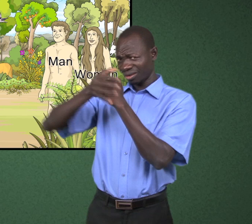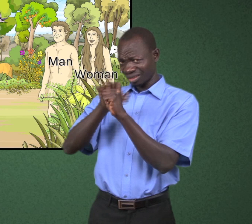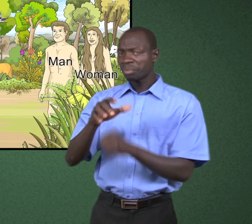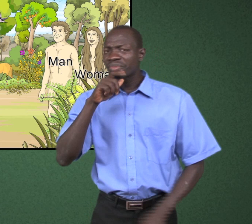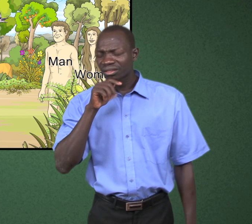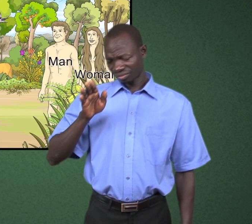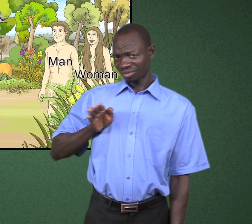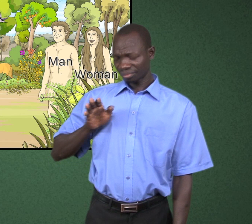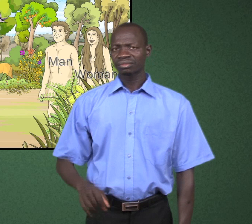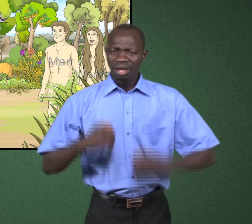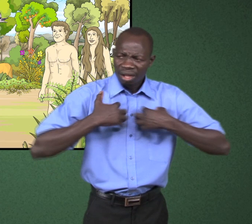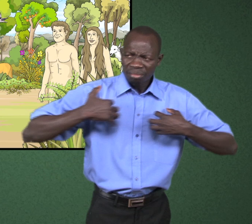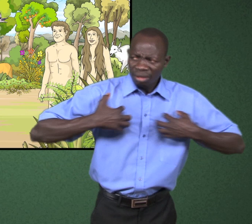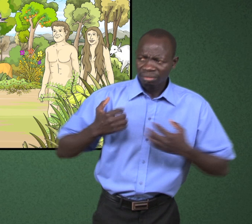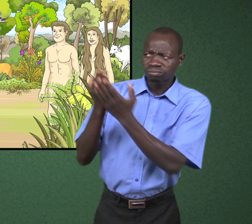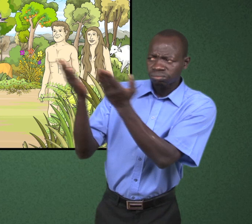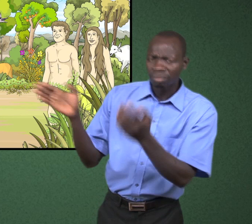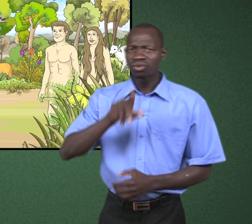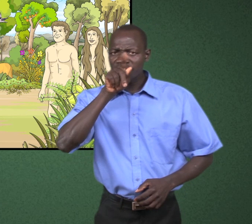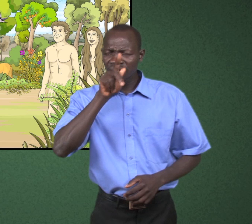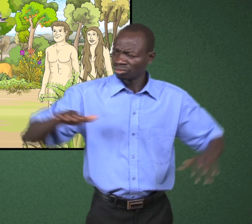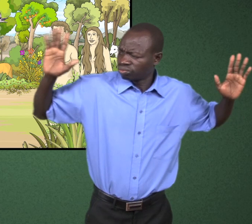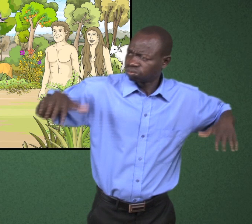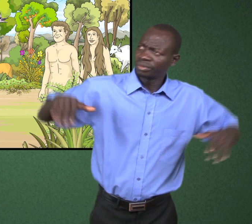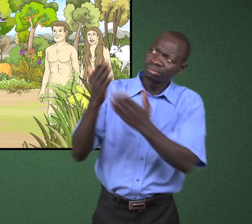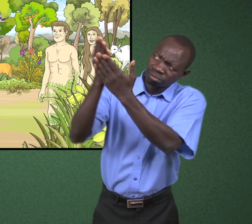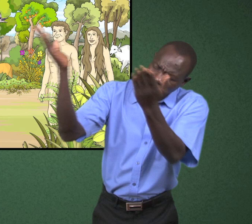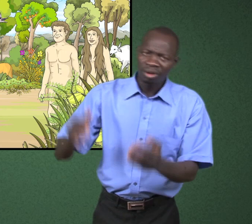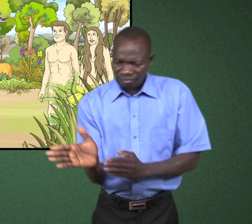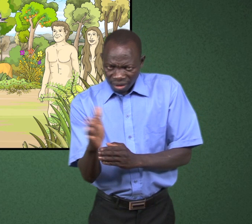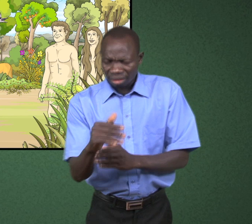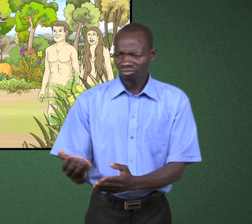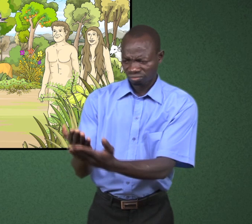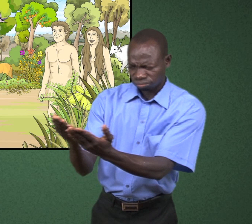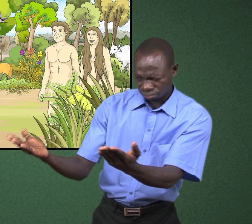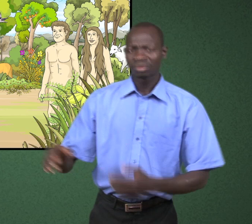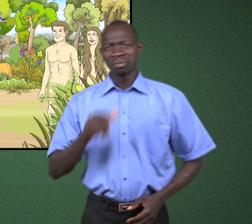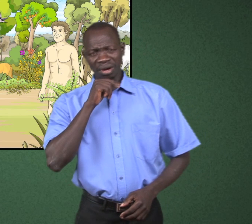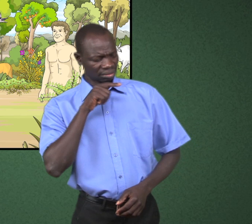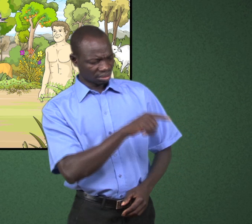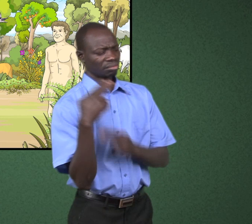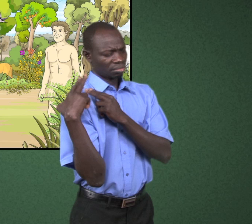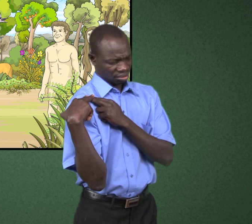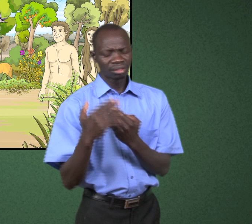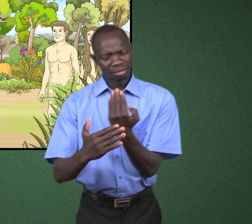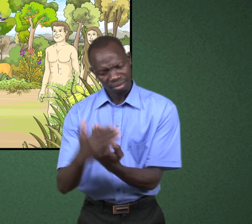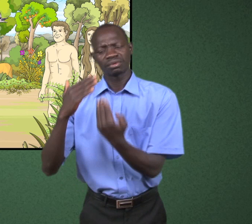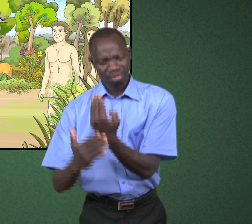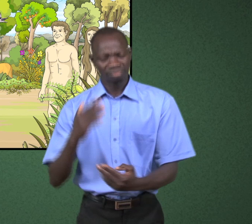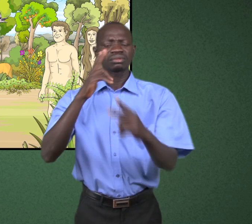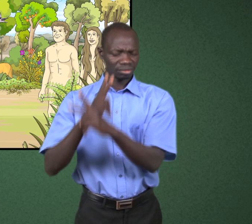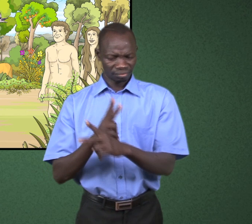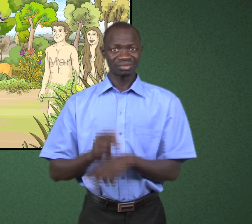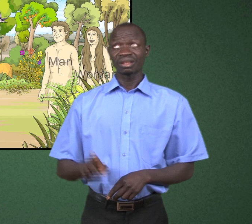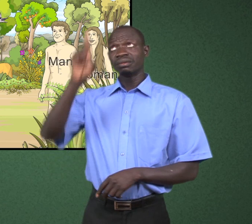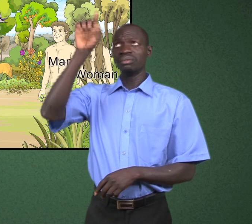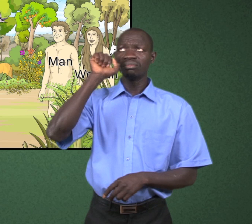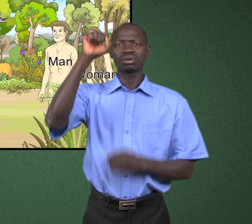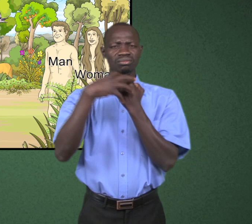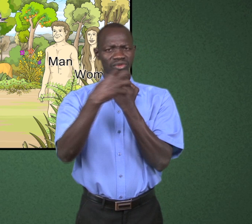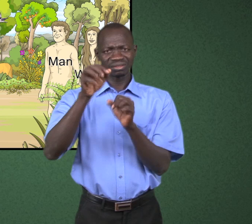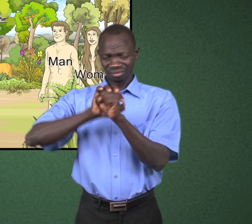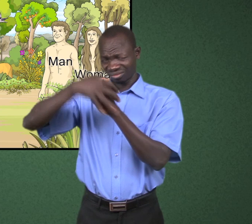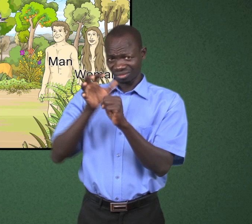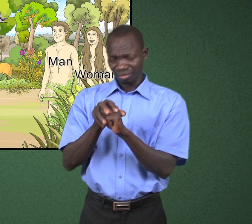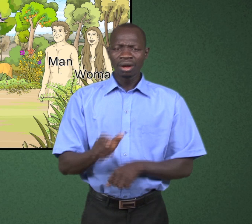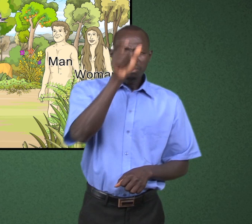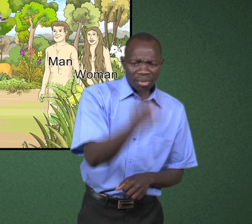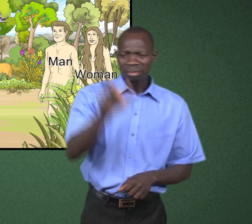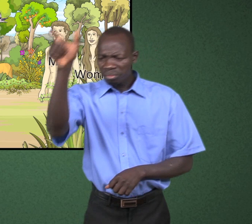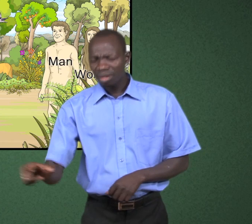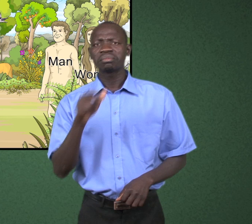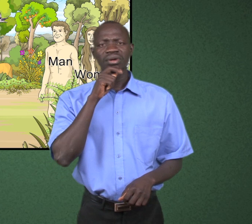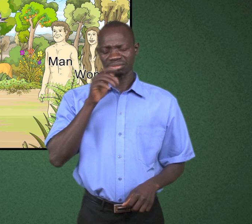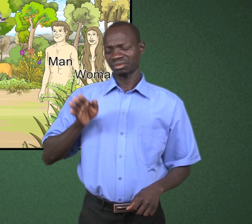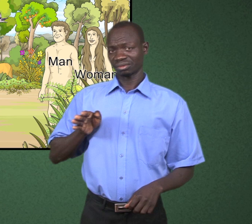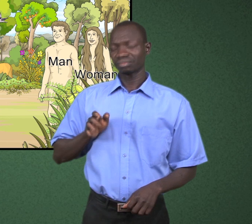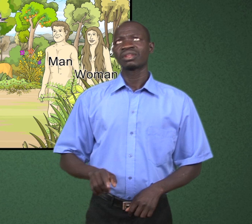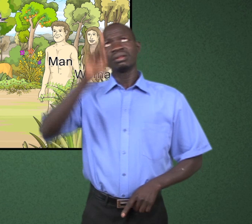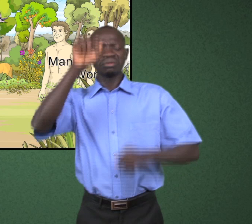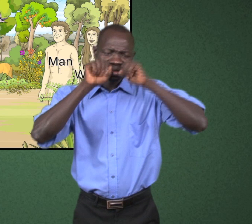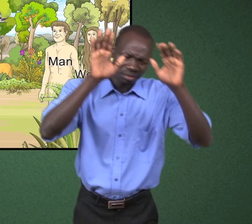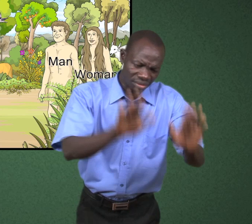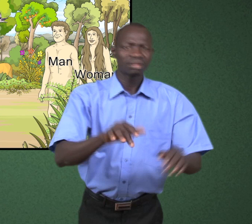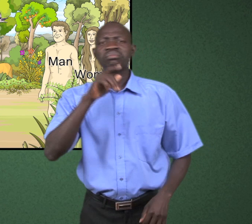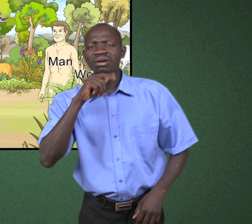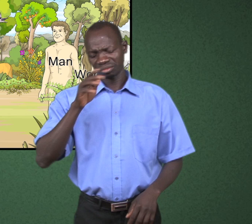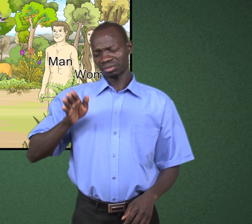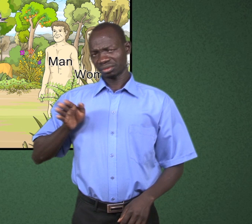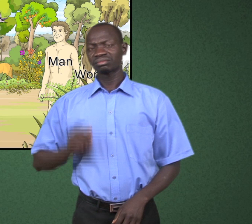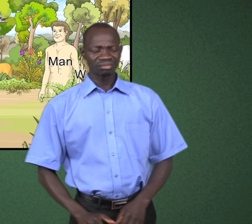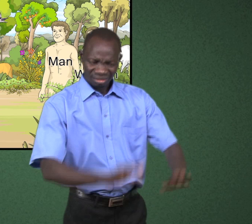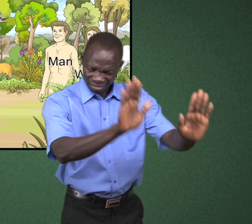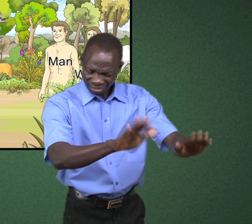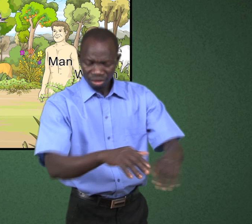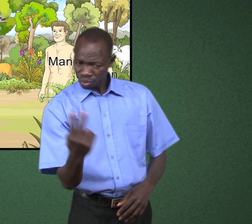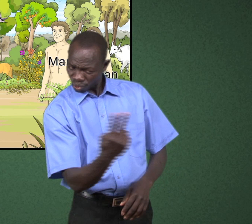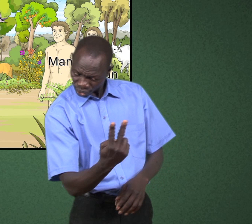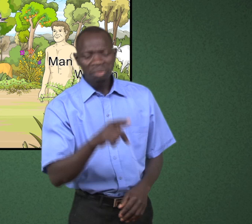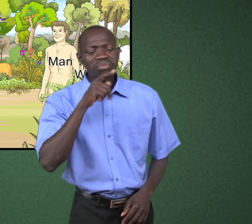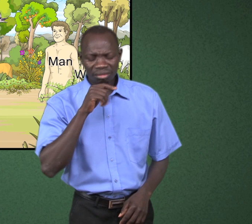God blessed them and said to them, “Be fruitful and multiply, and fill the earth and subdue it;